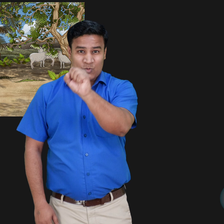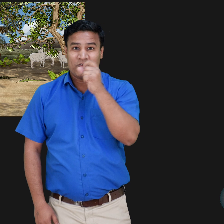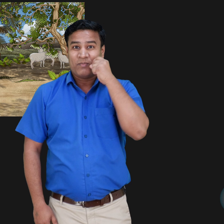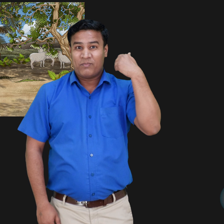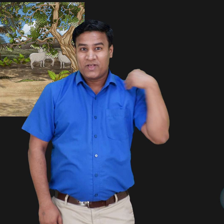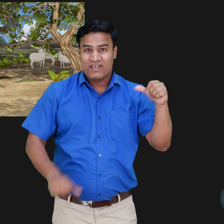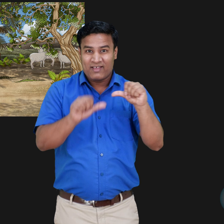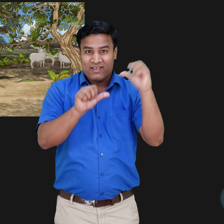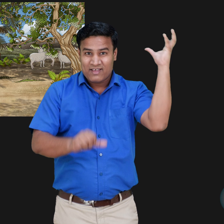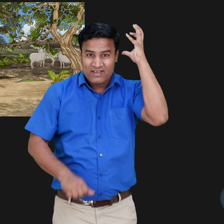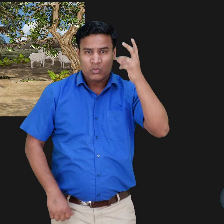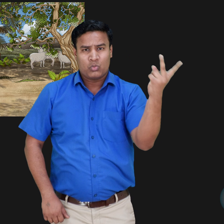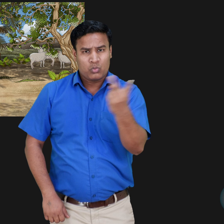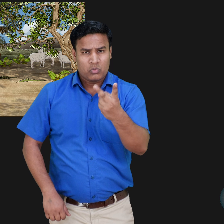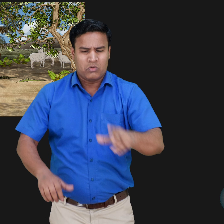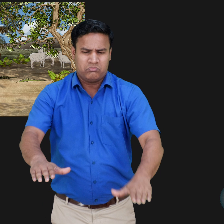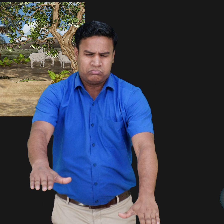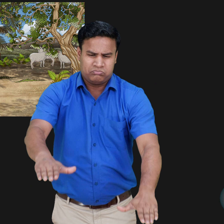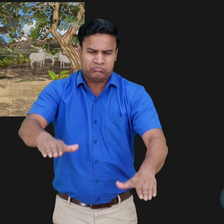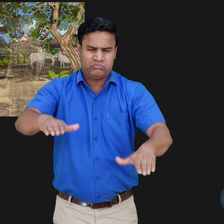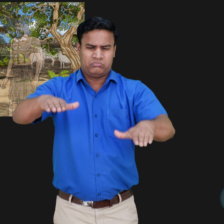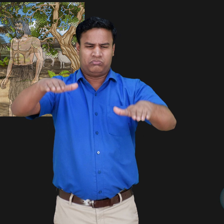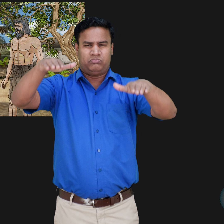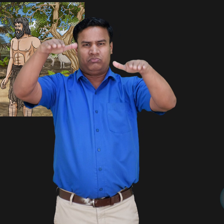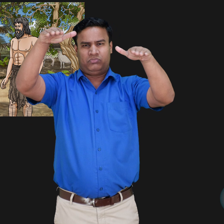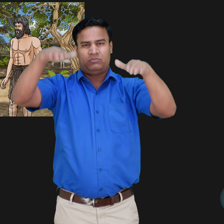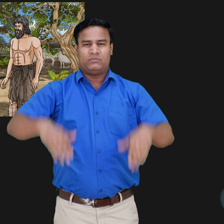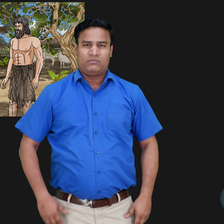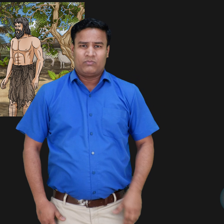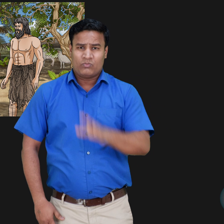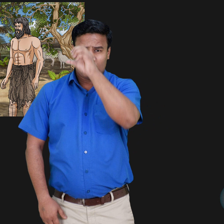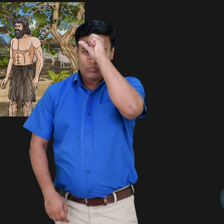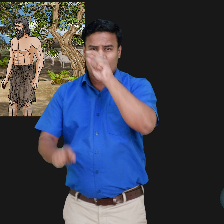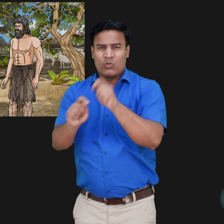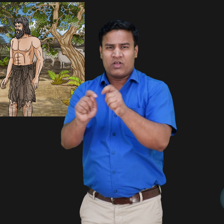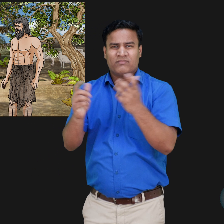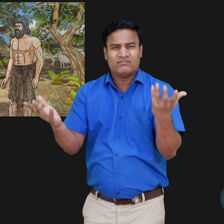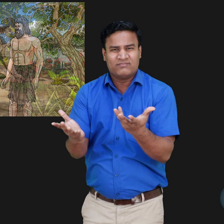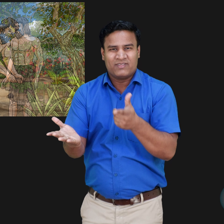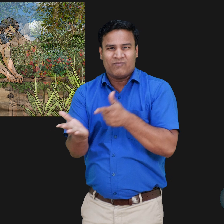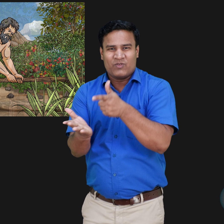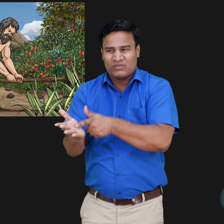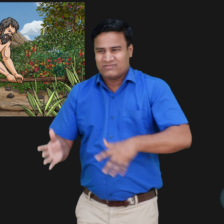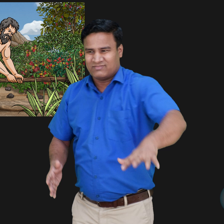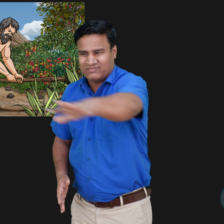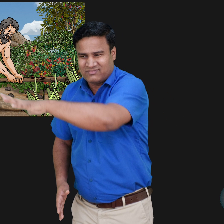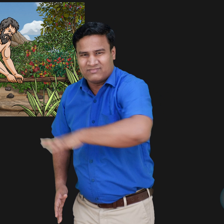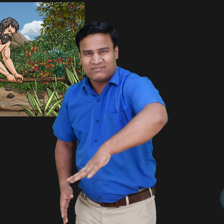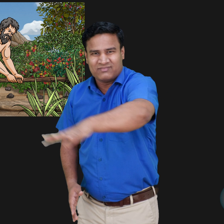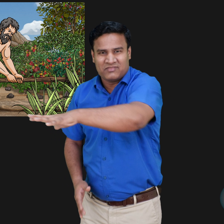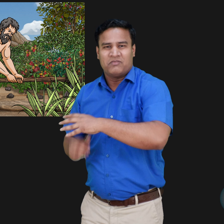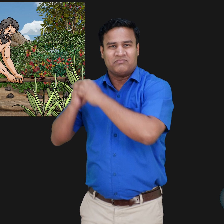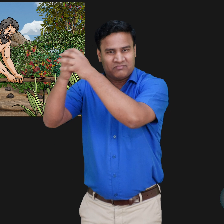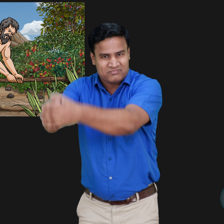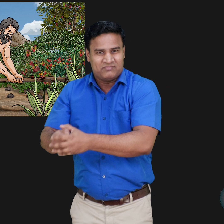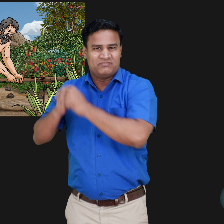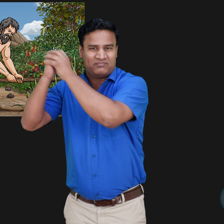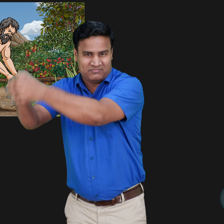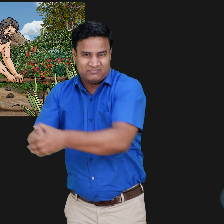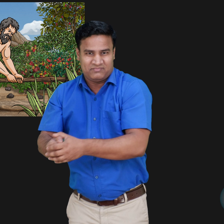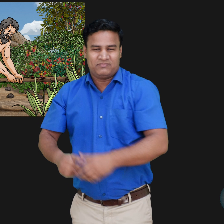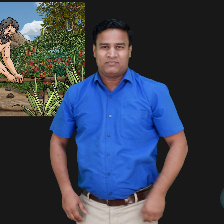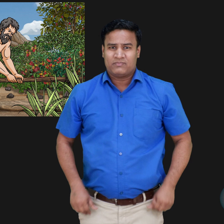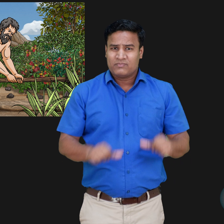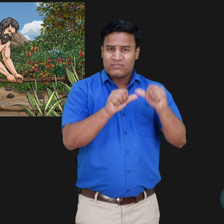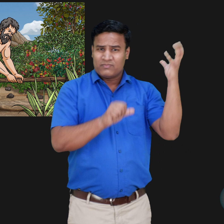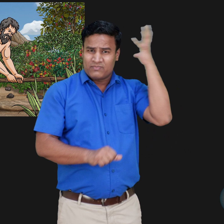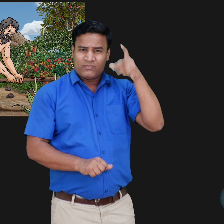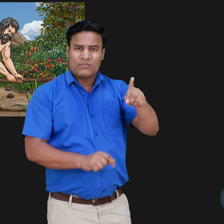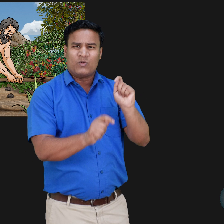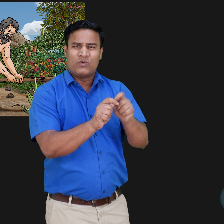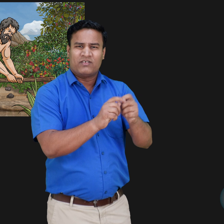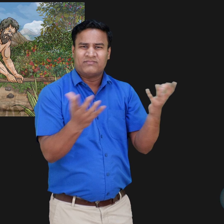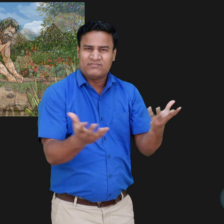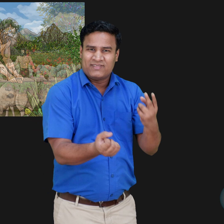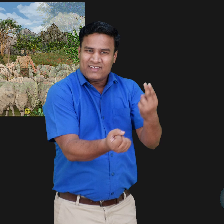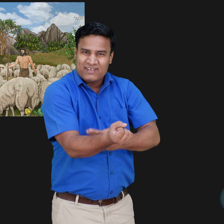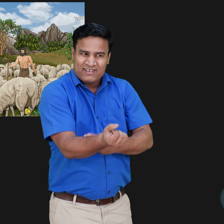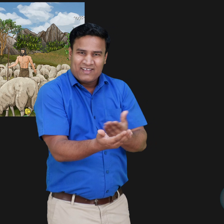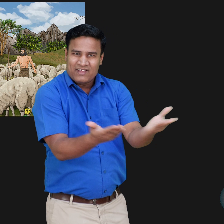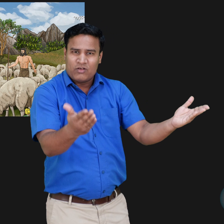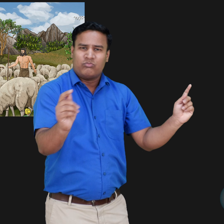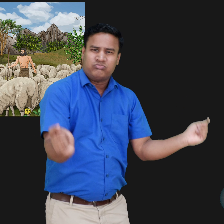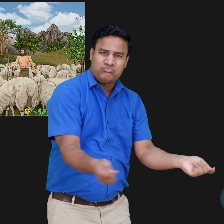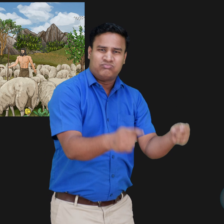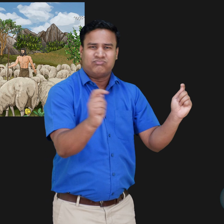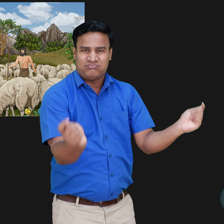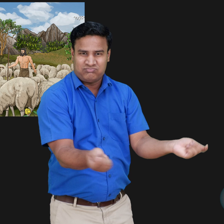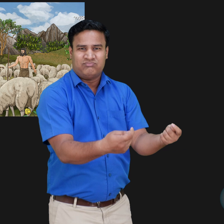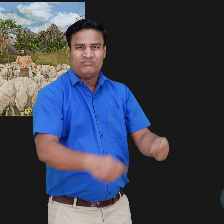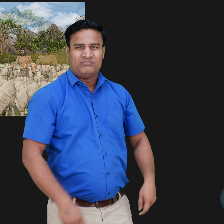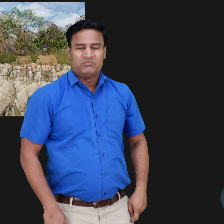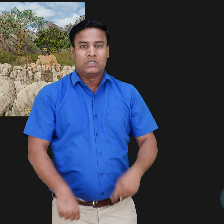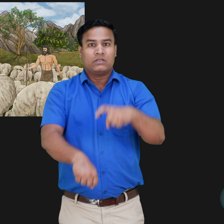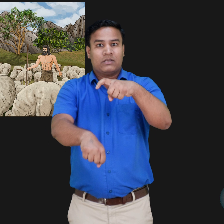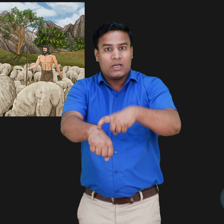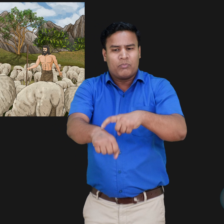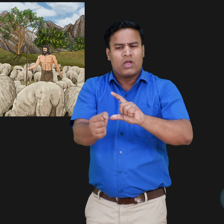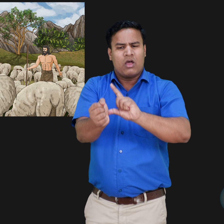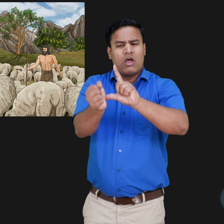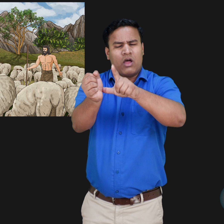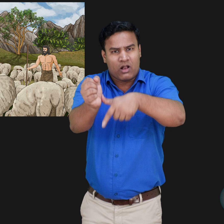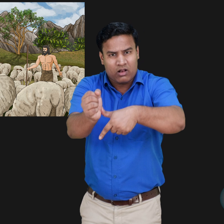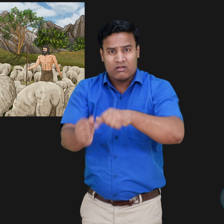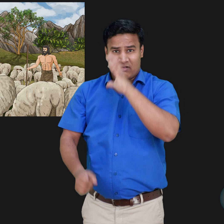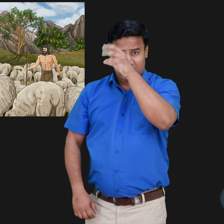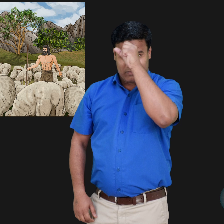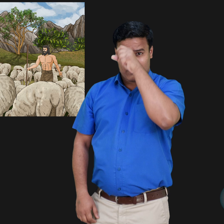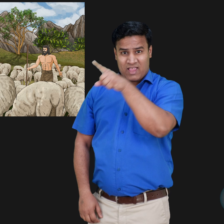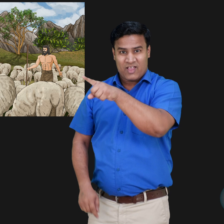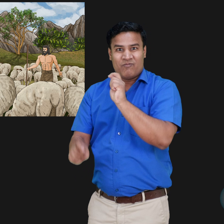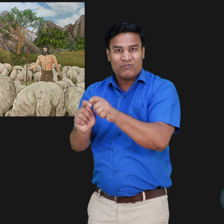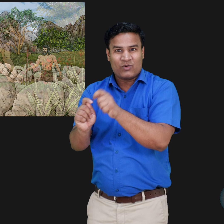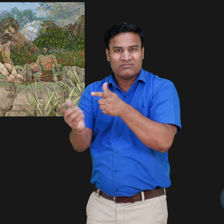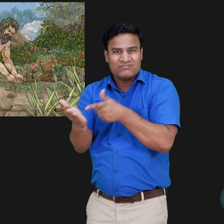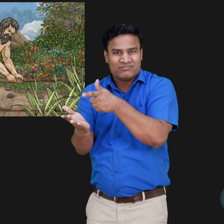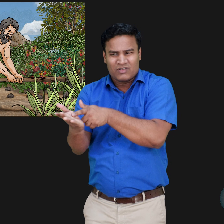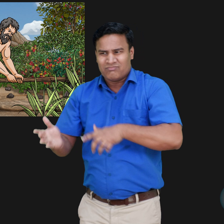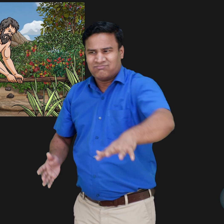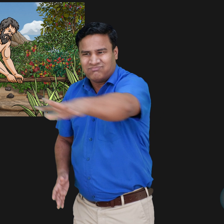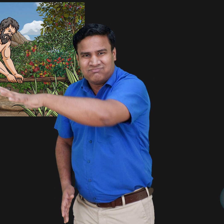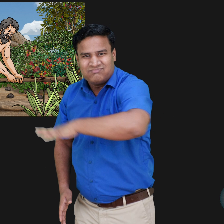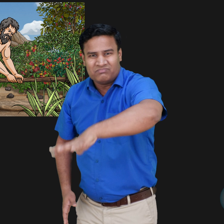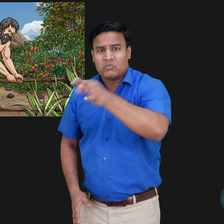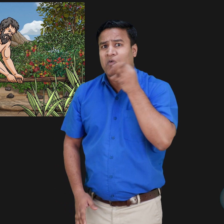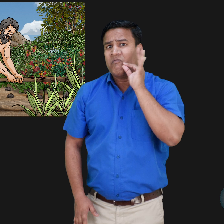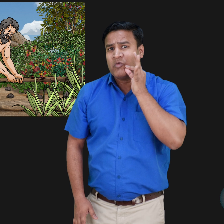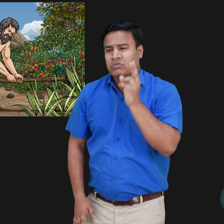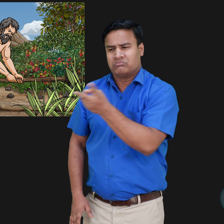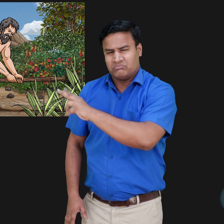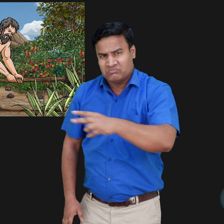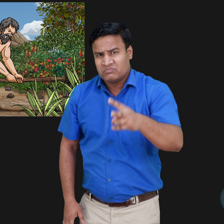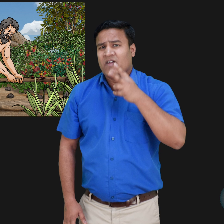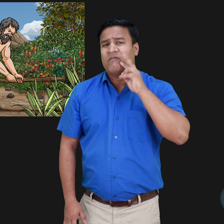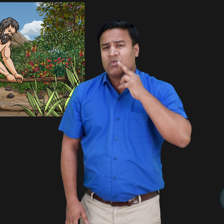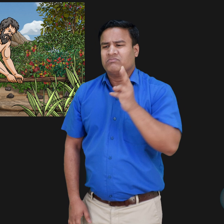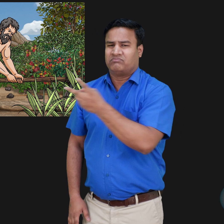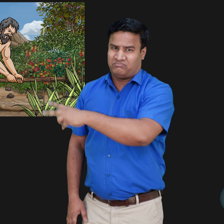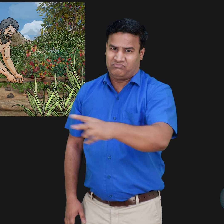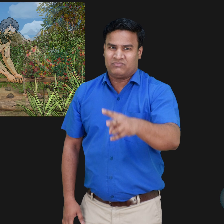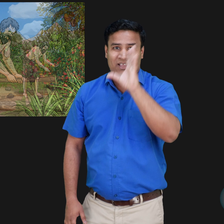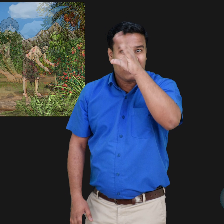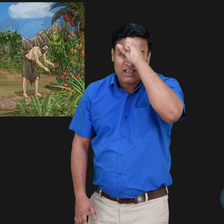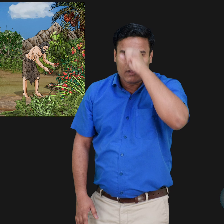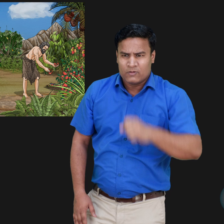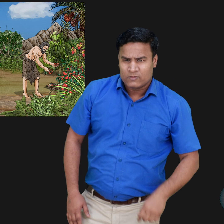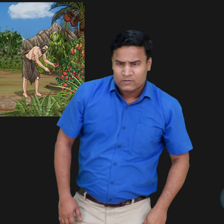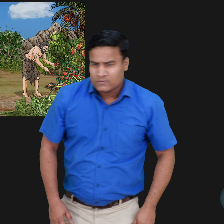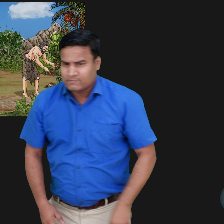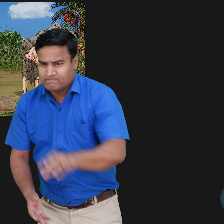Now Abel was a keeper of sheep, while Cain was a tiller of the soil.